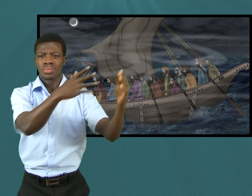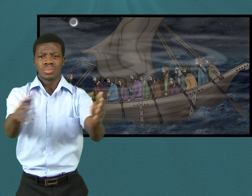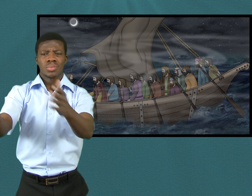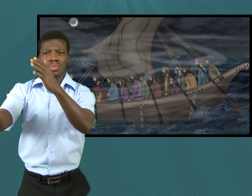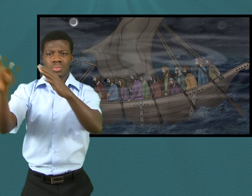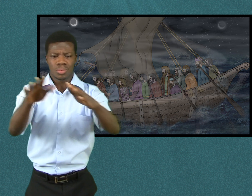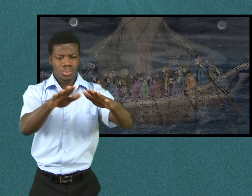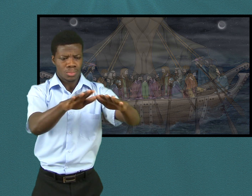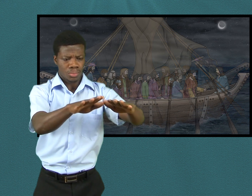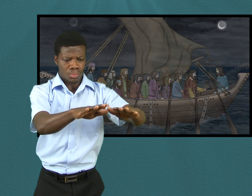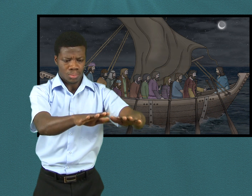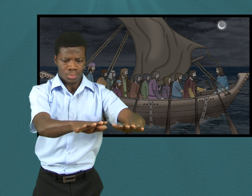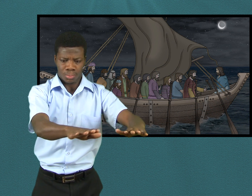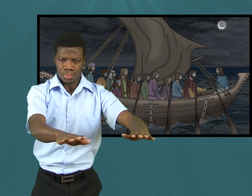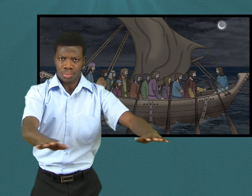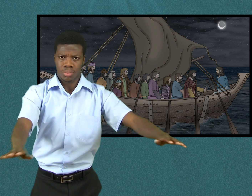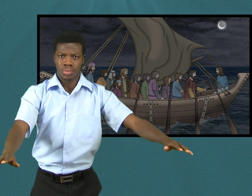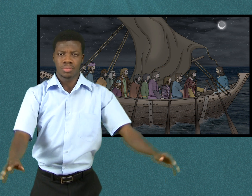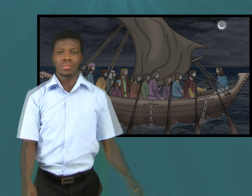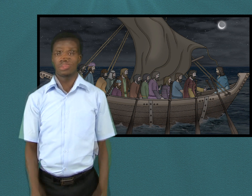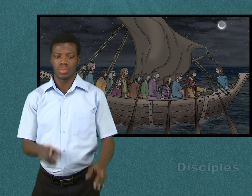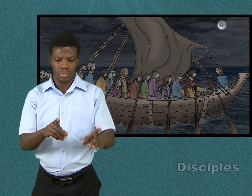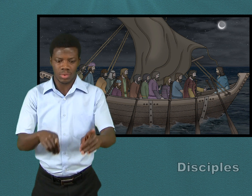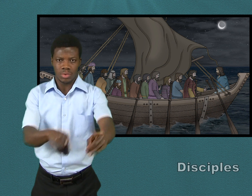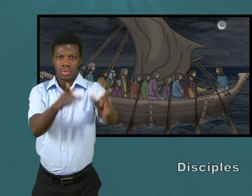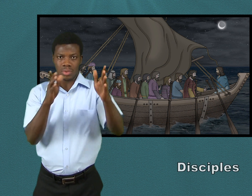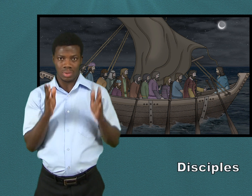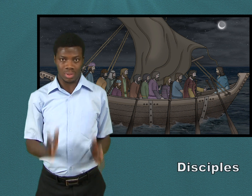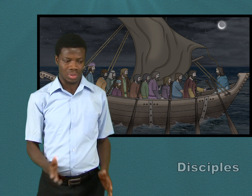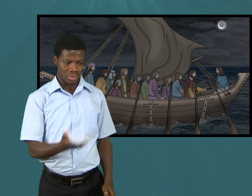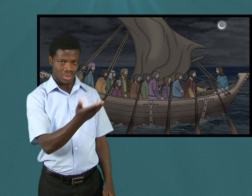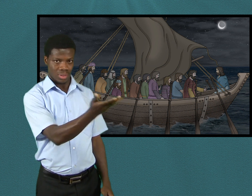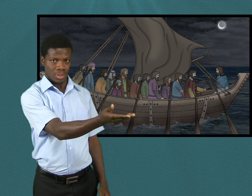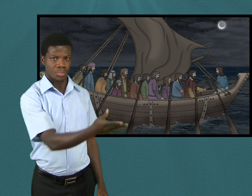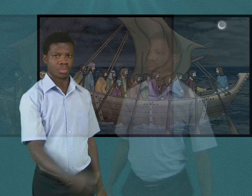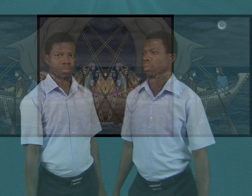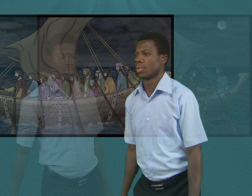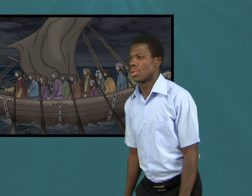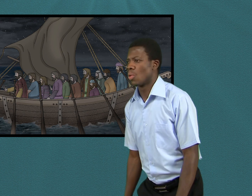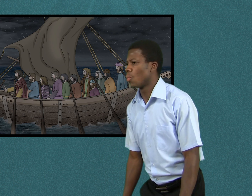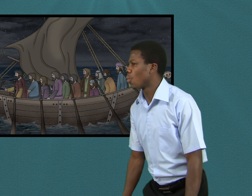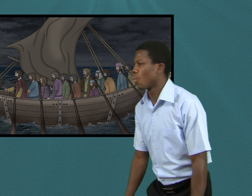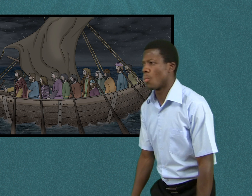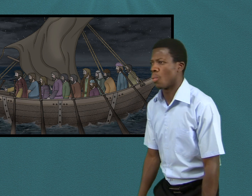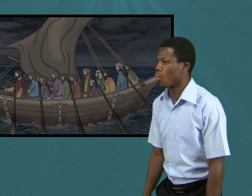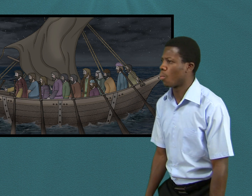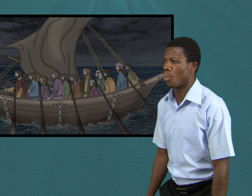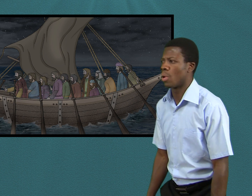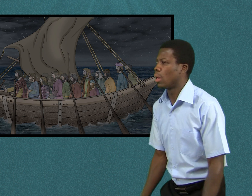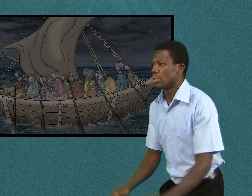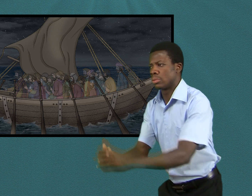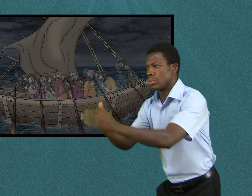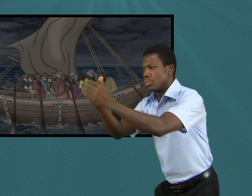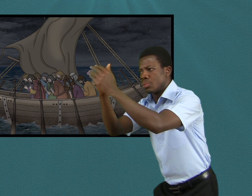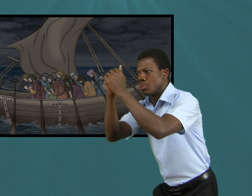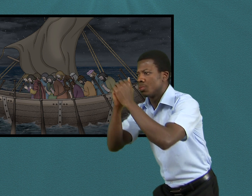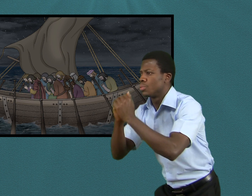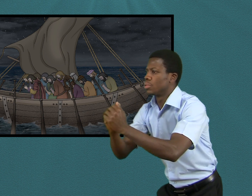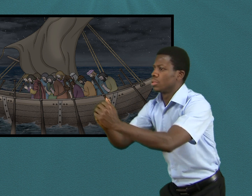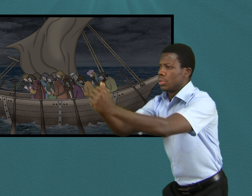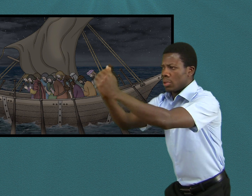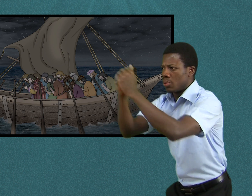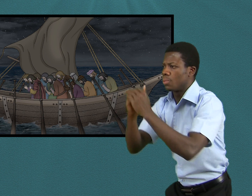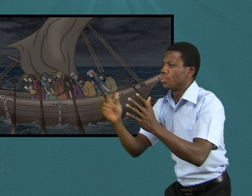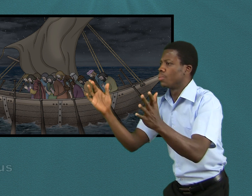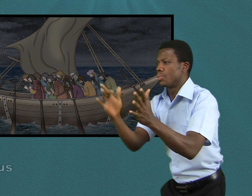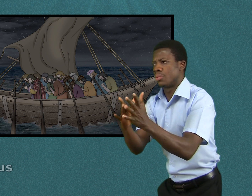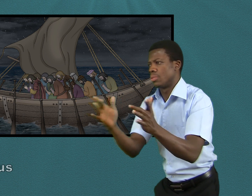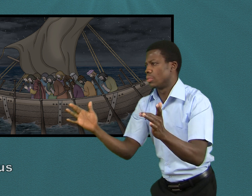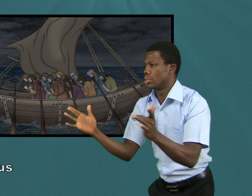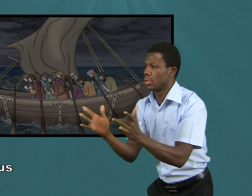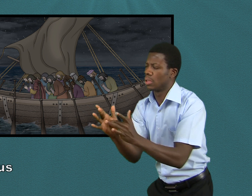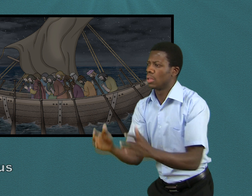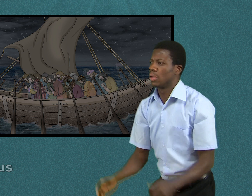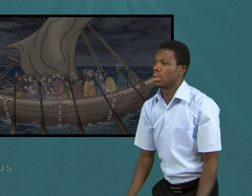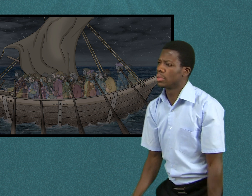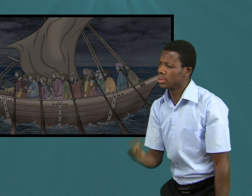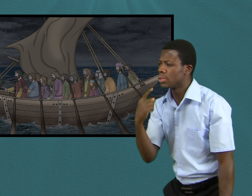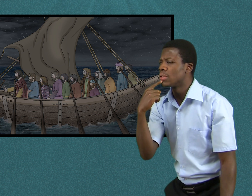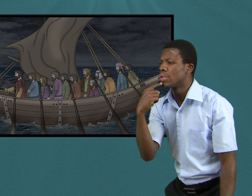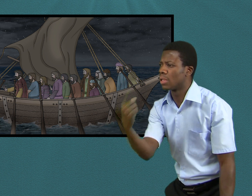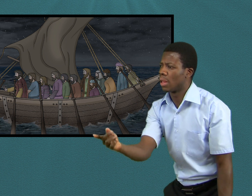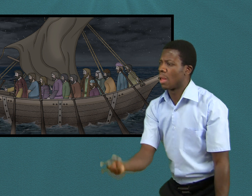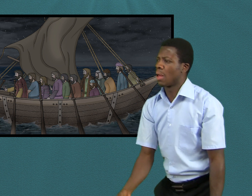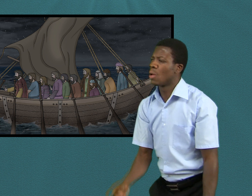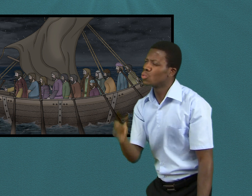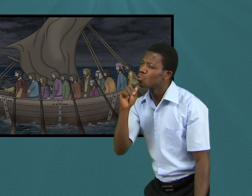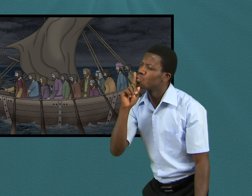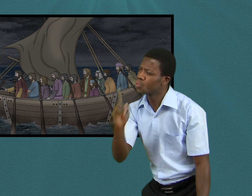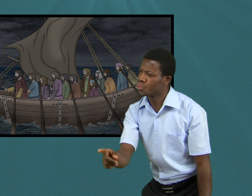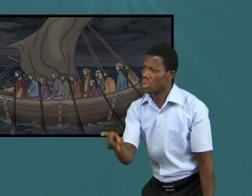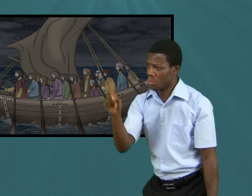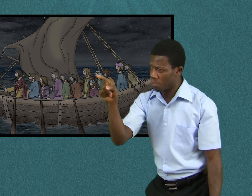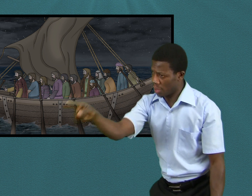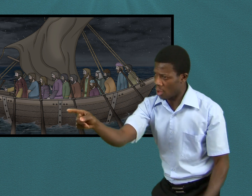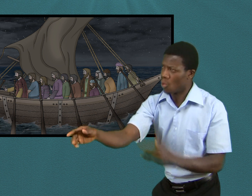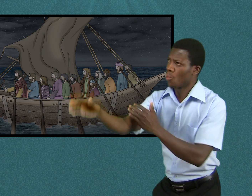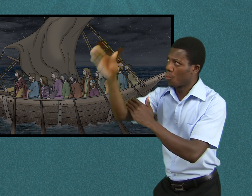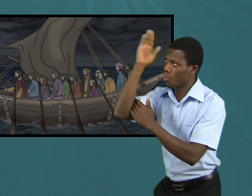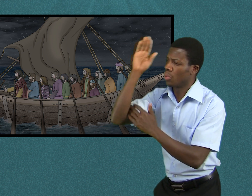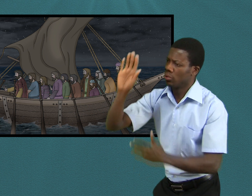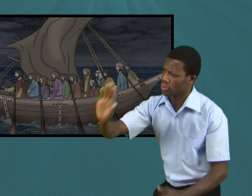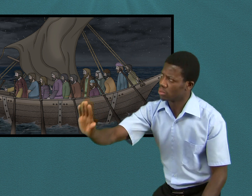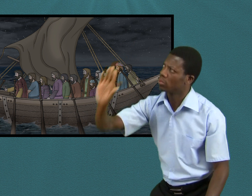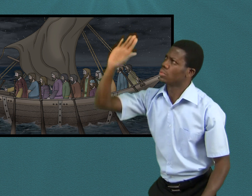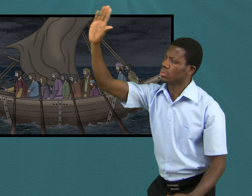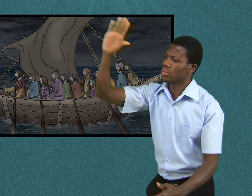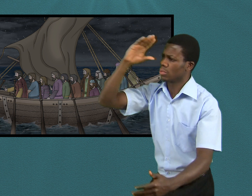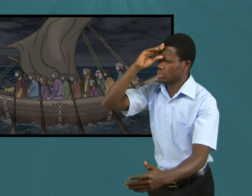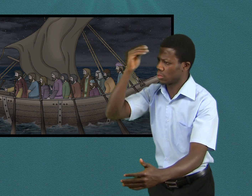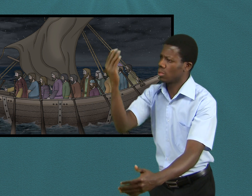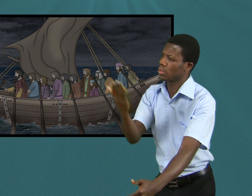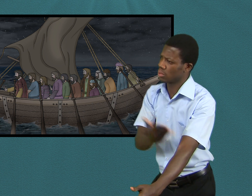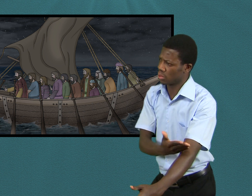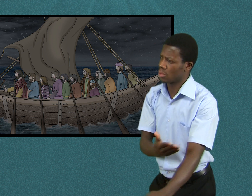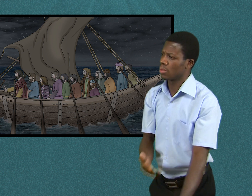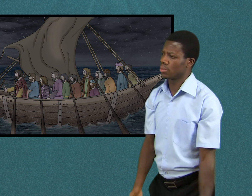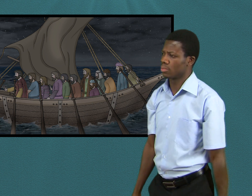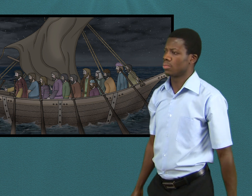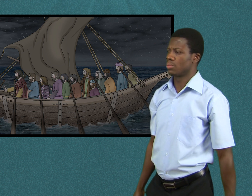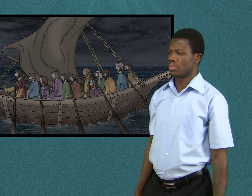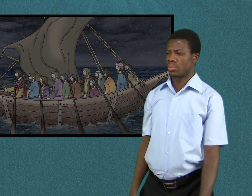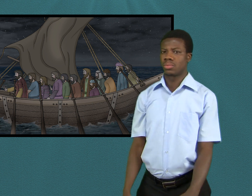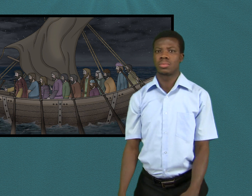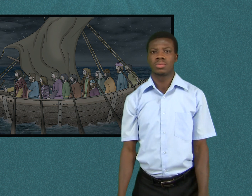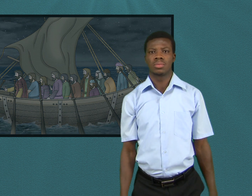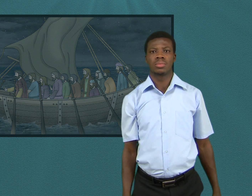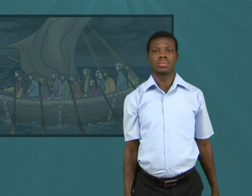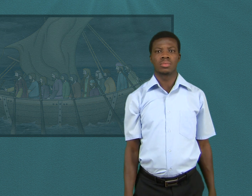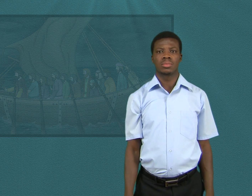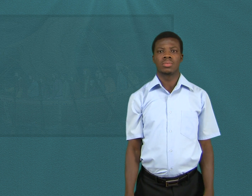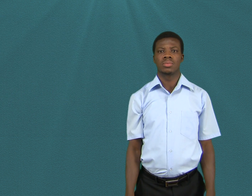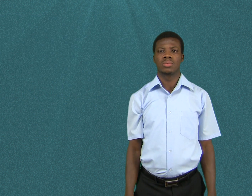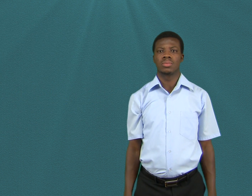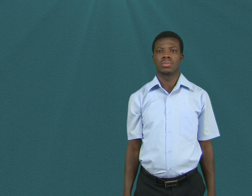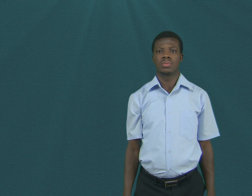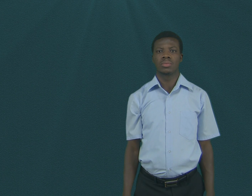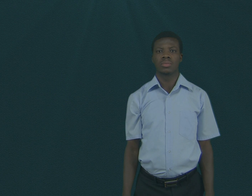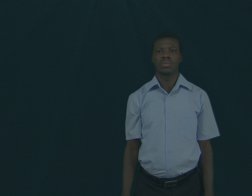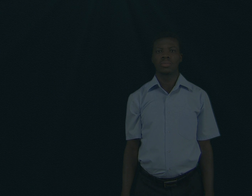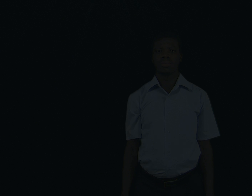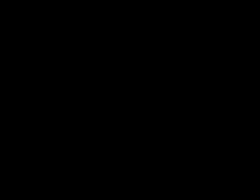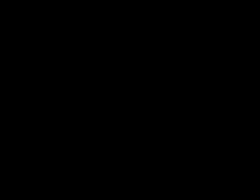Then those who were in the boat worshiped Him, saying, “Truly You are the Son of God!”